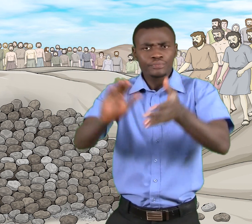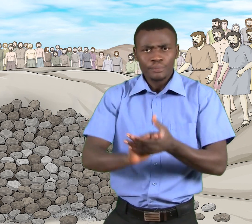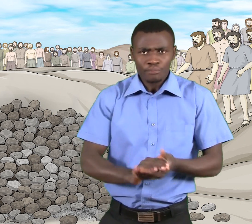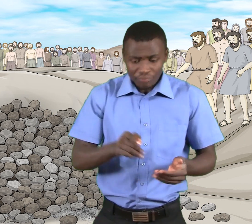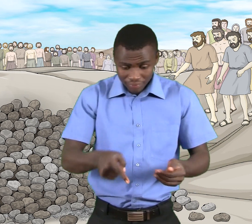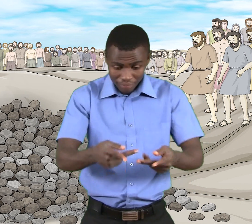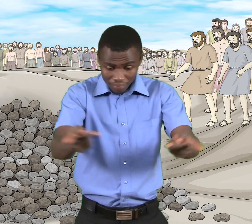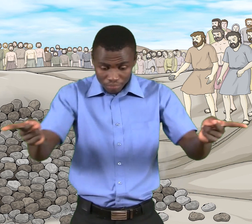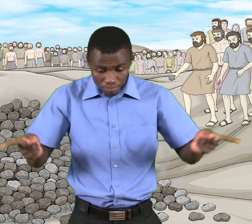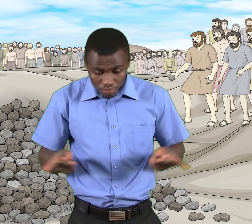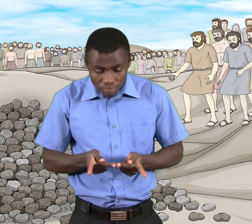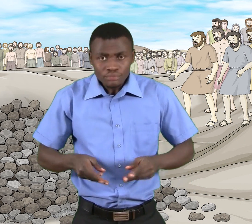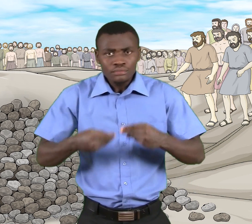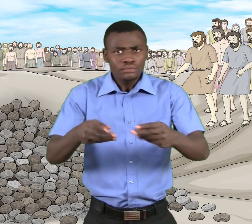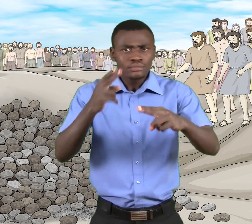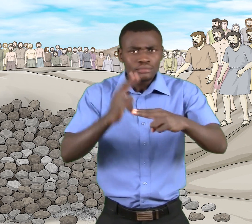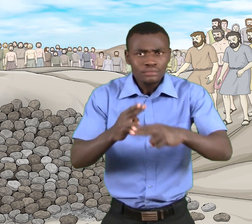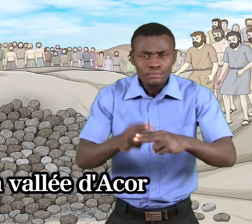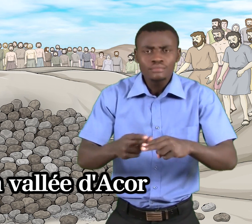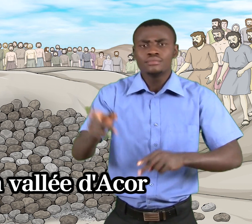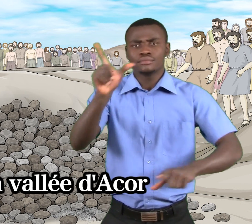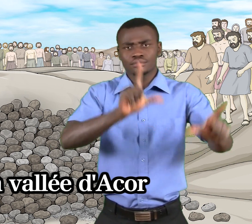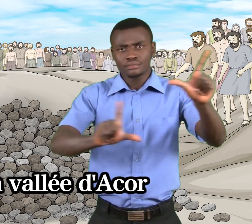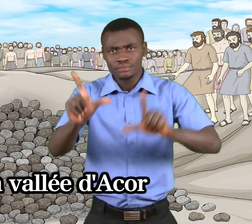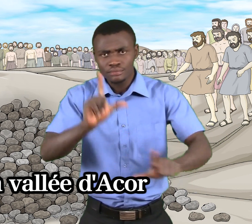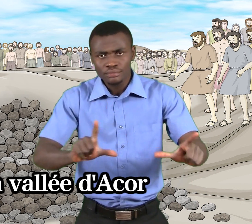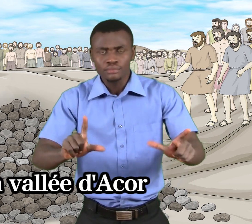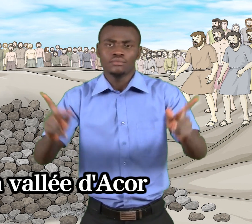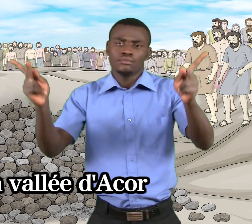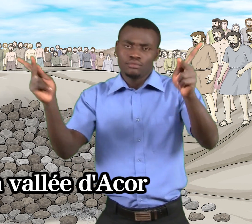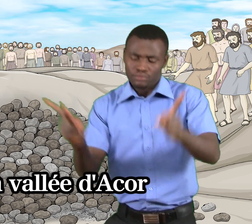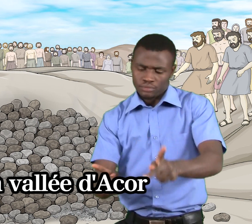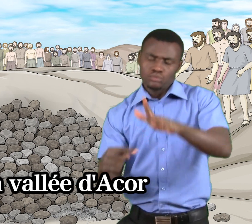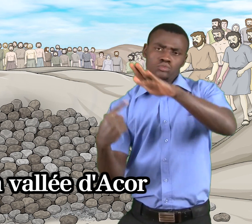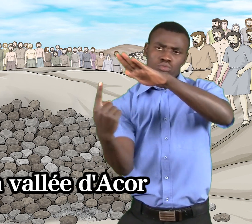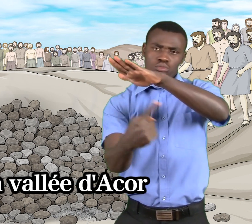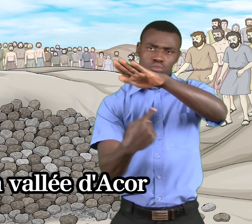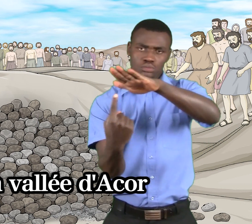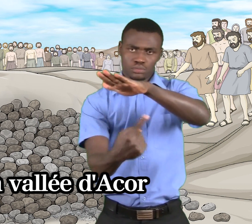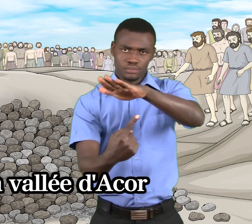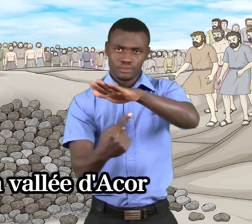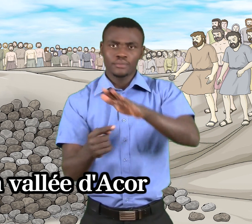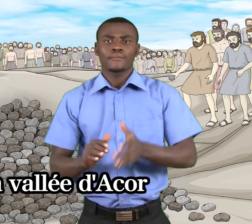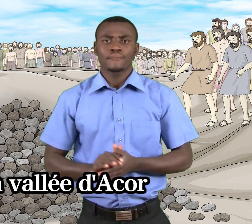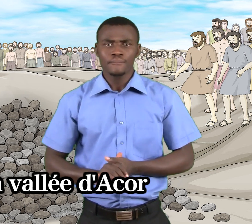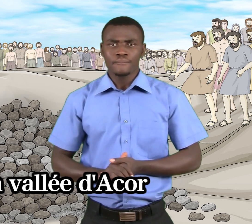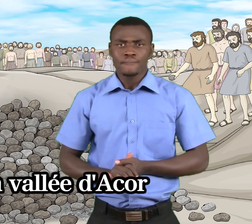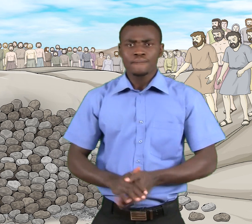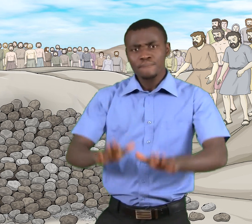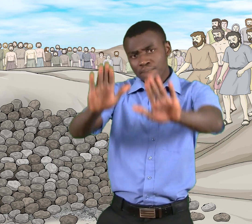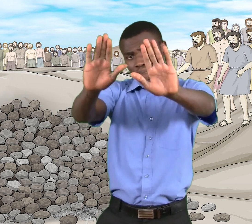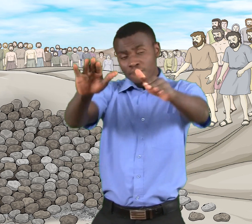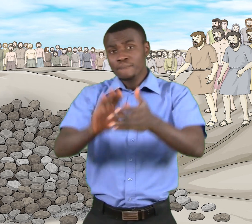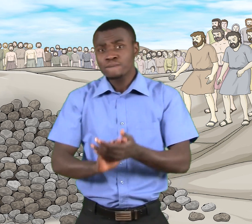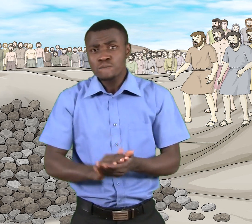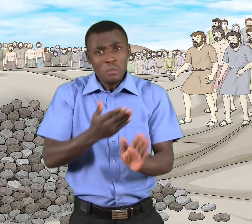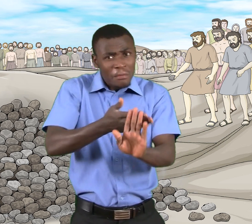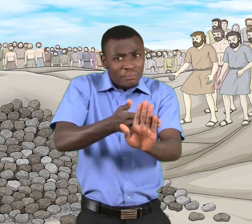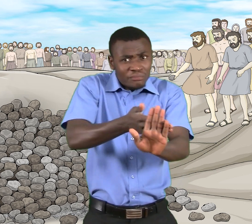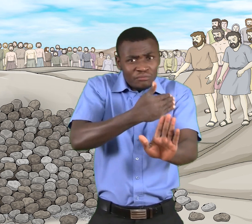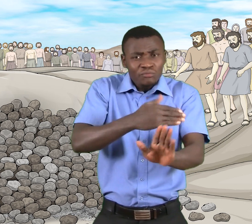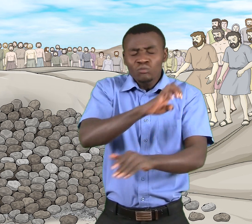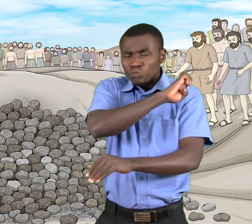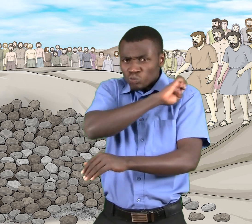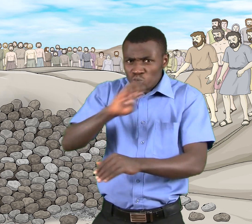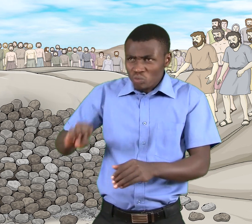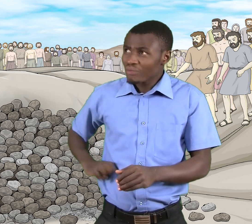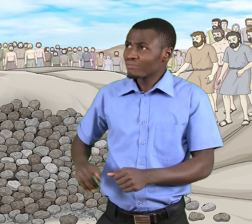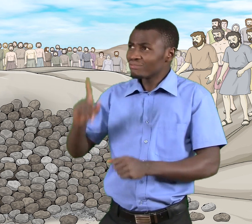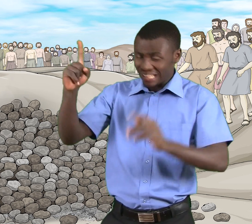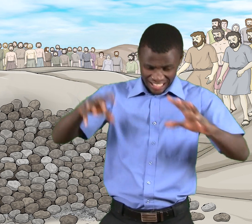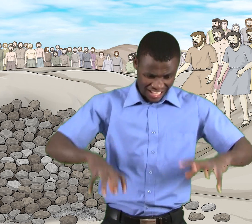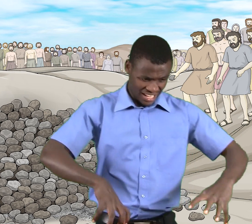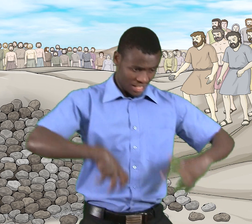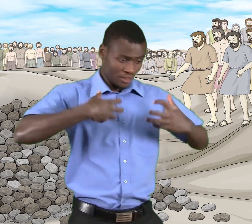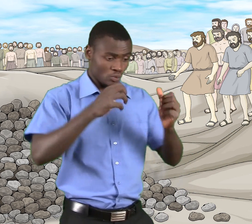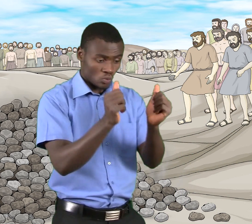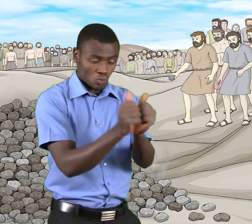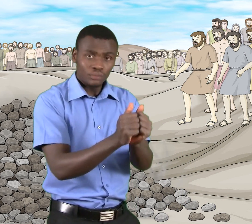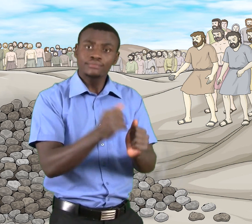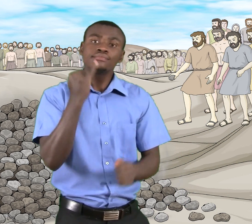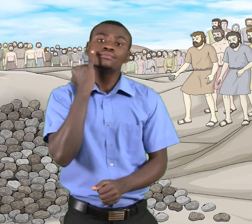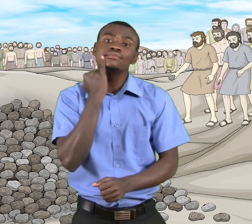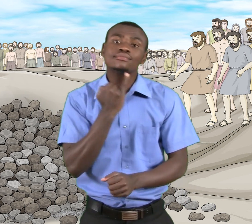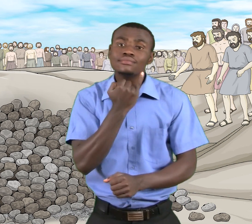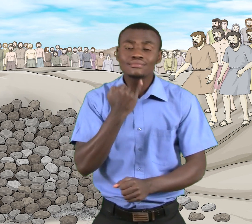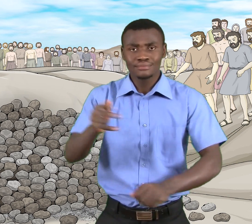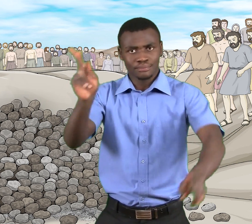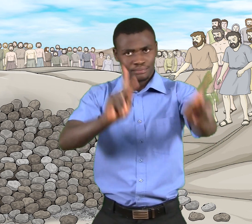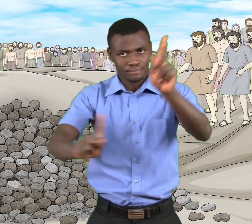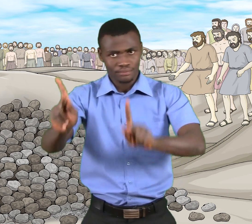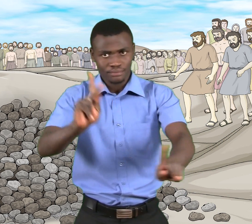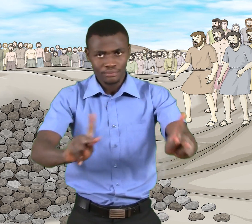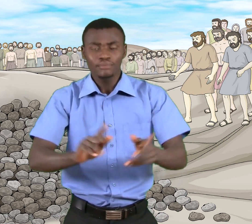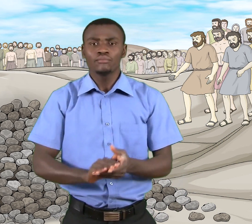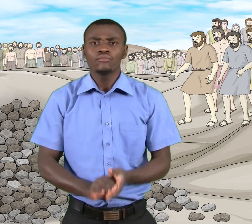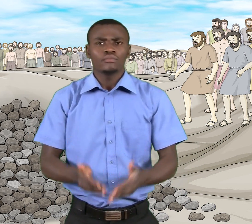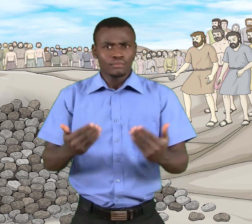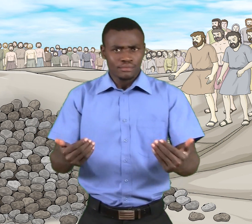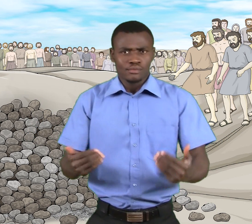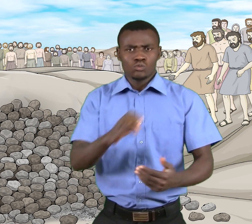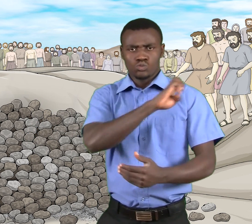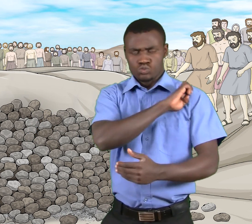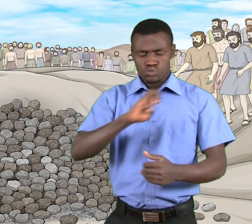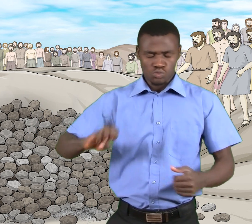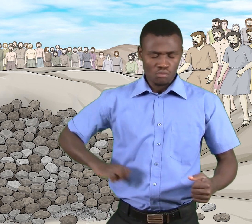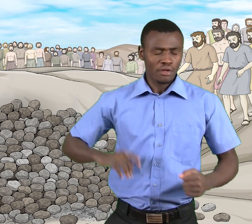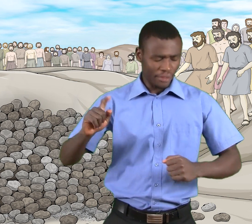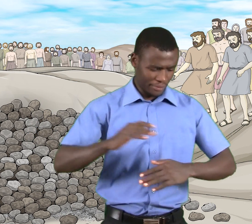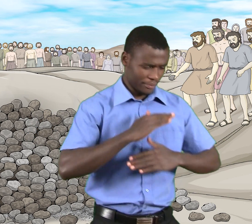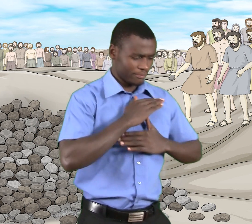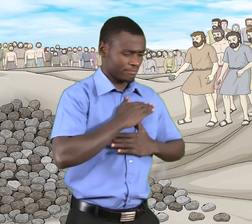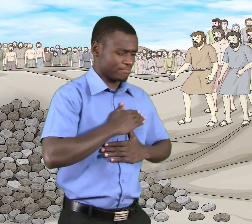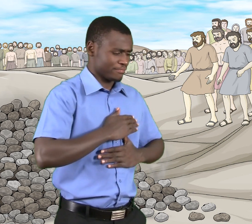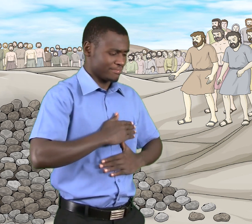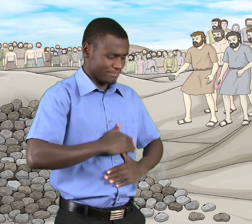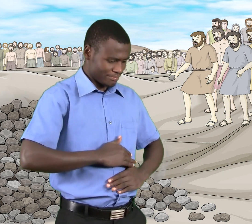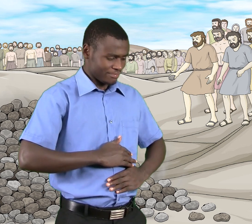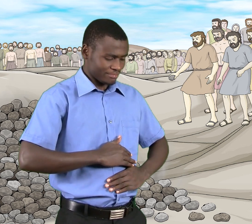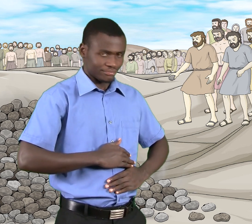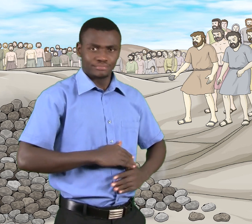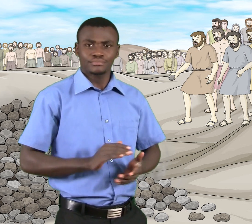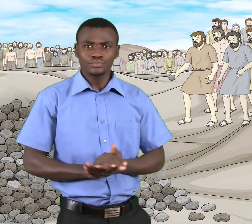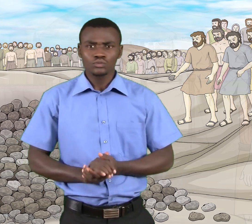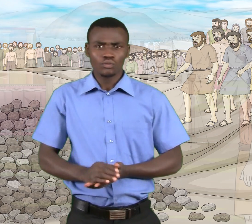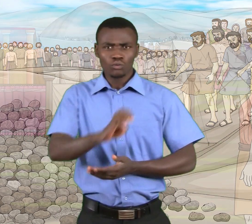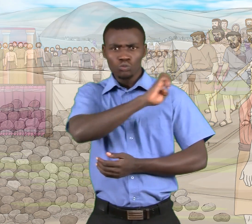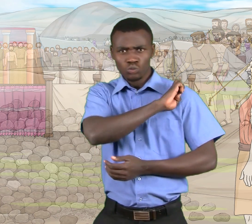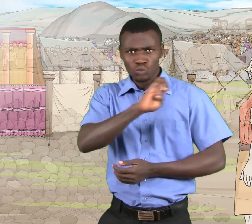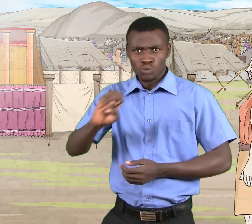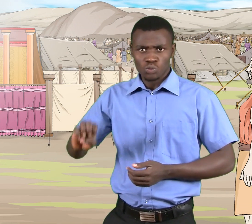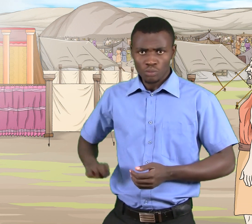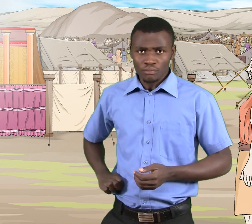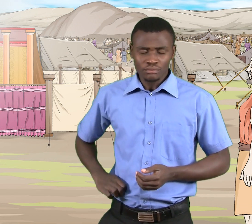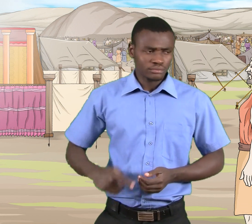Therefore that place is called the Valley of Achor to this day.